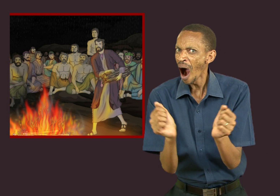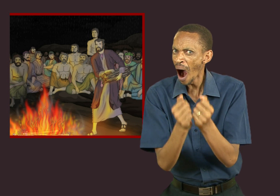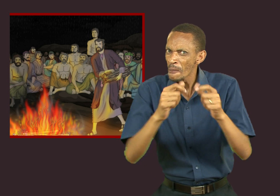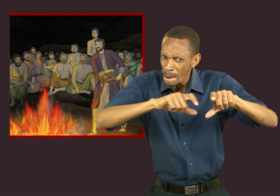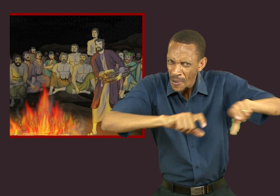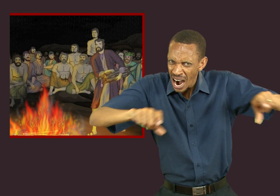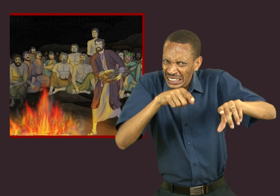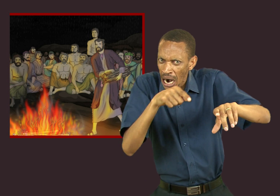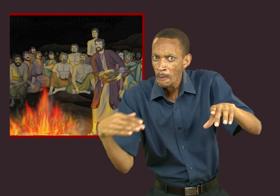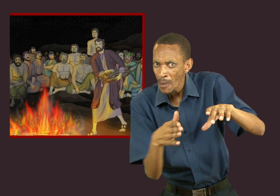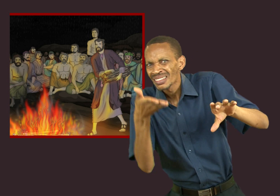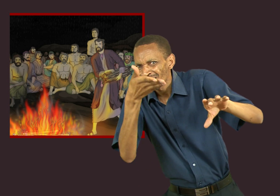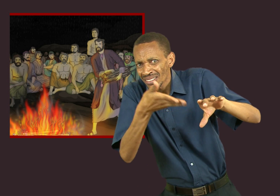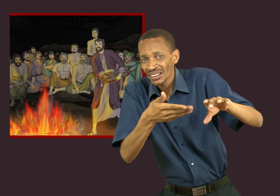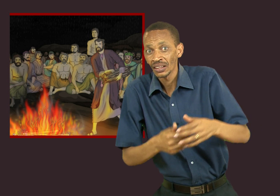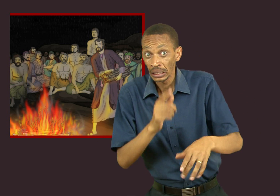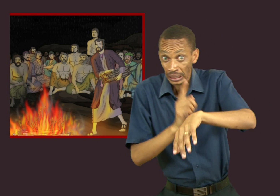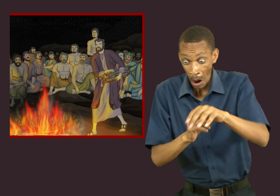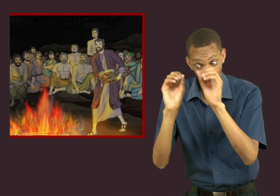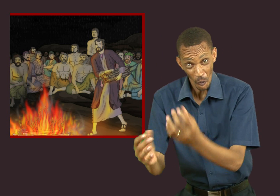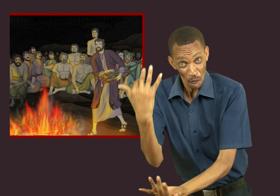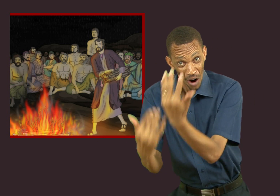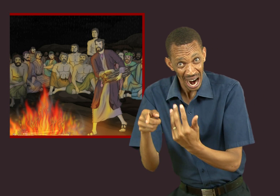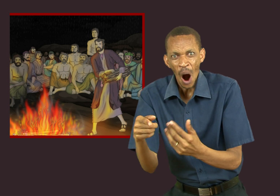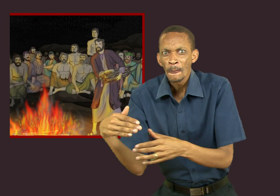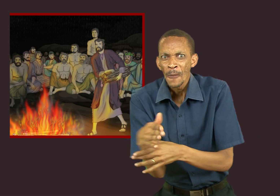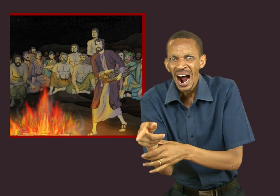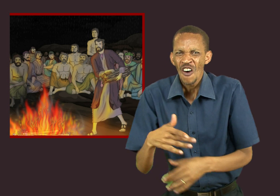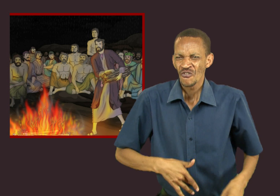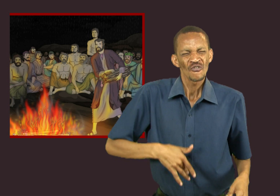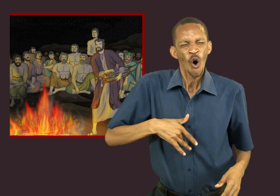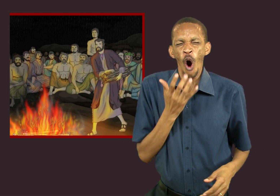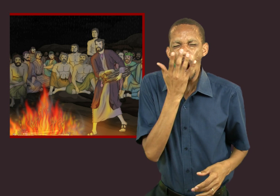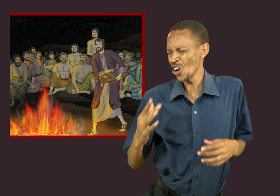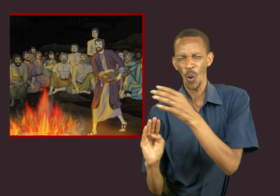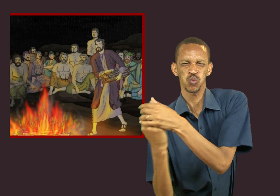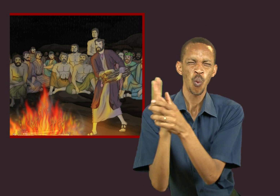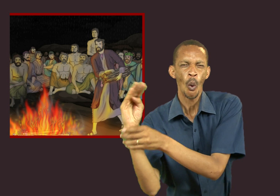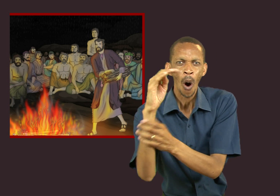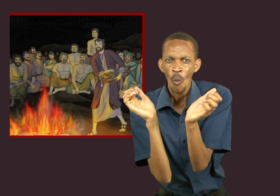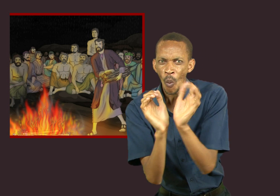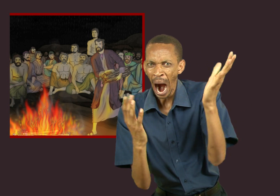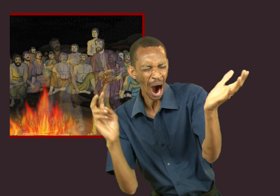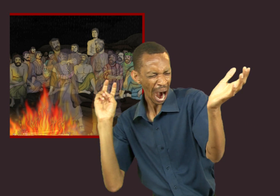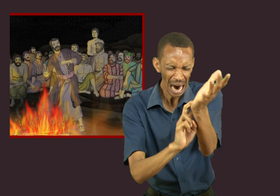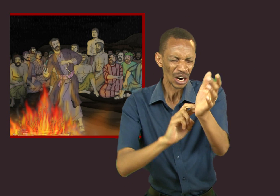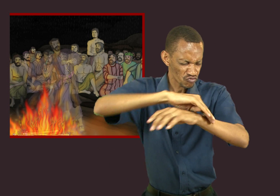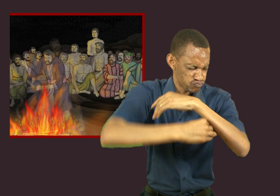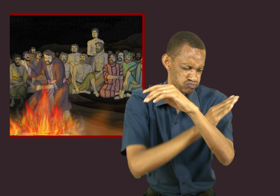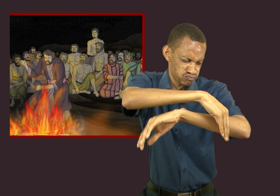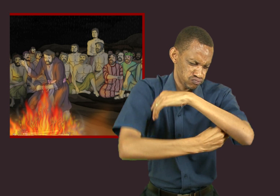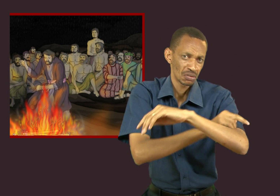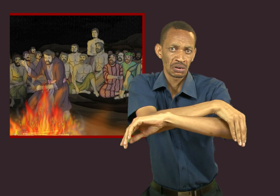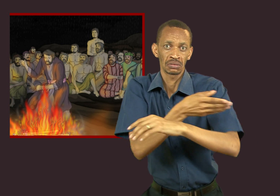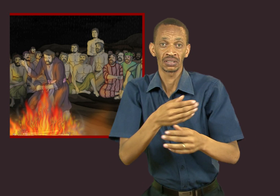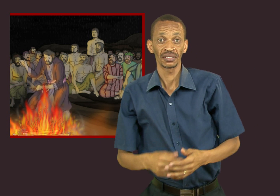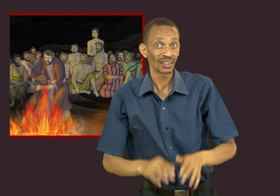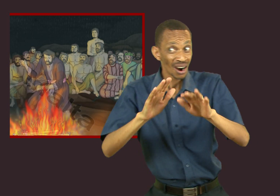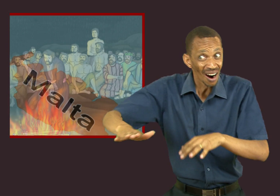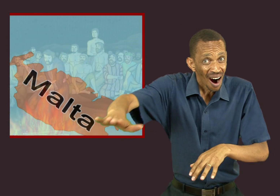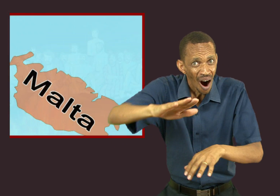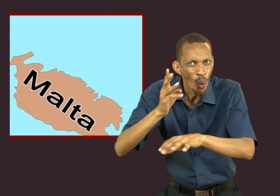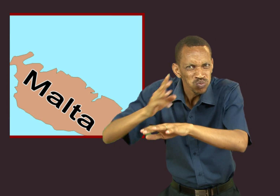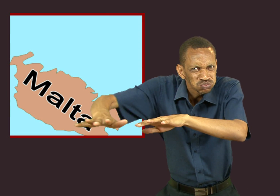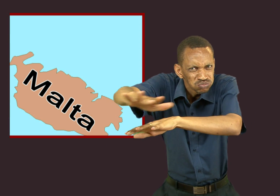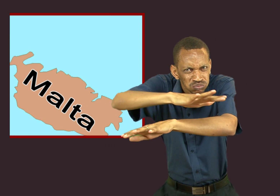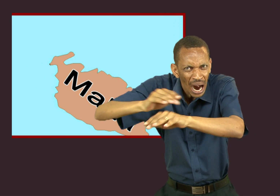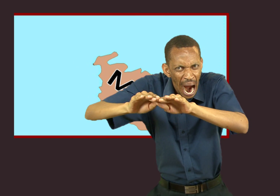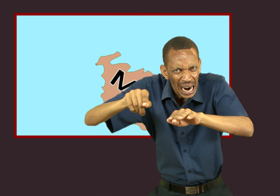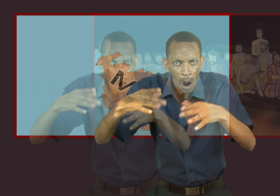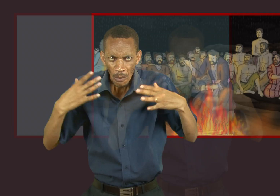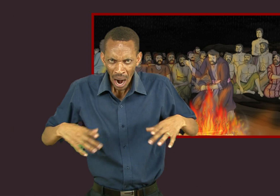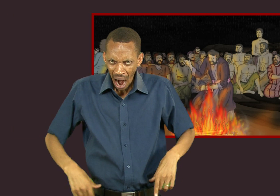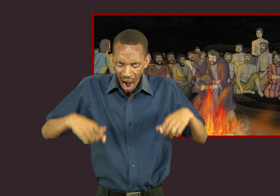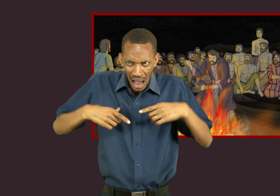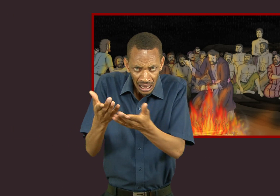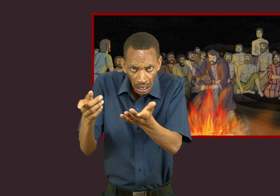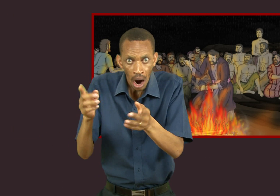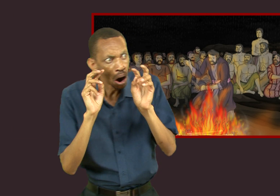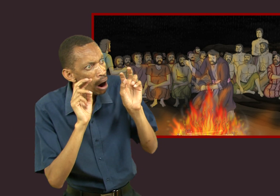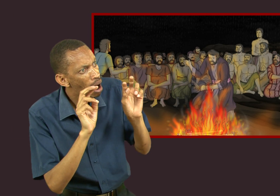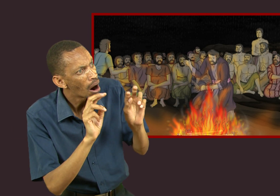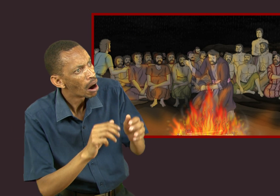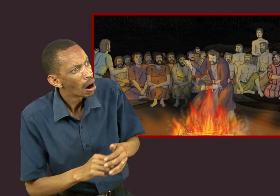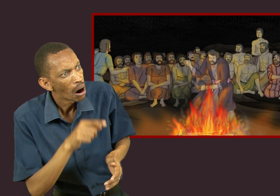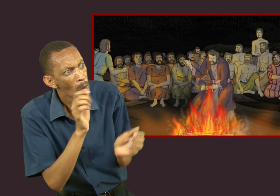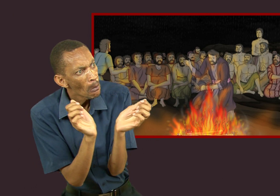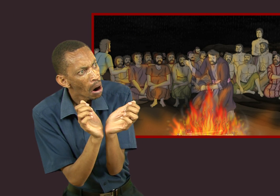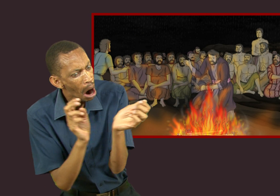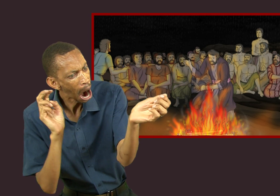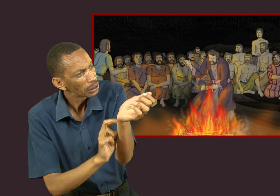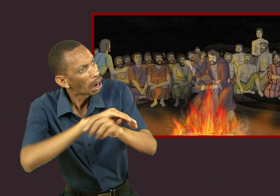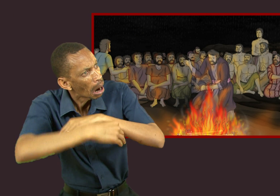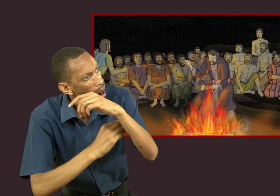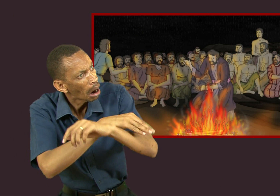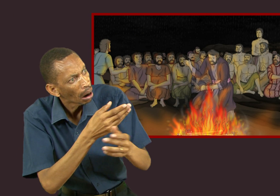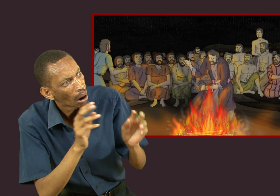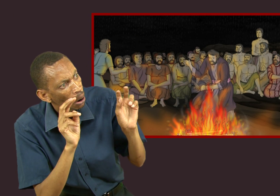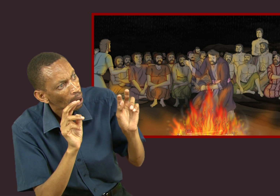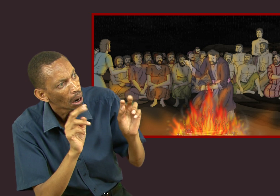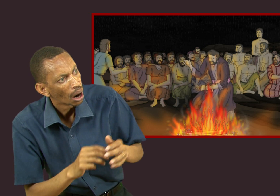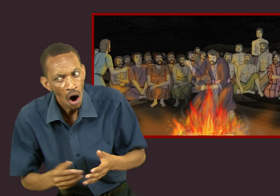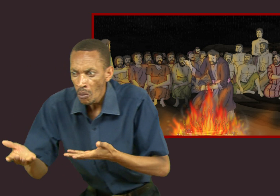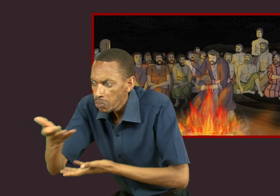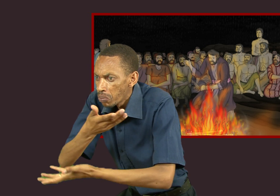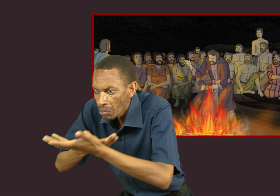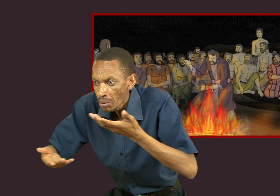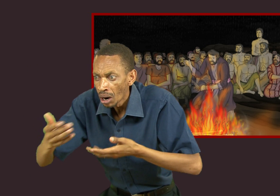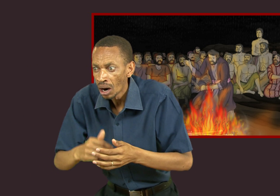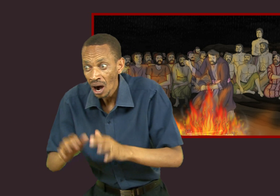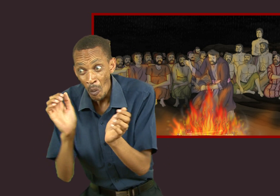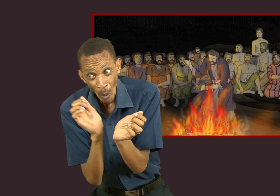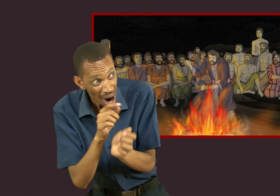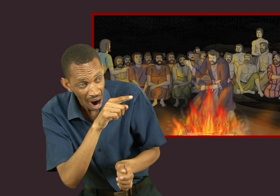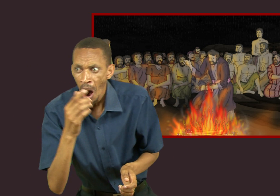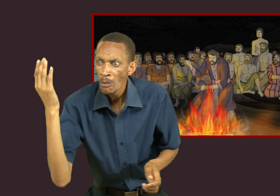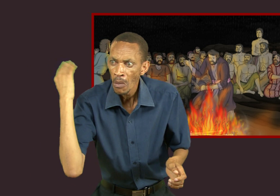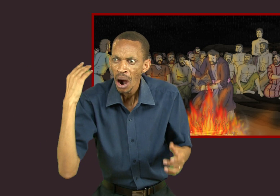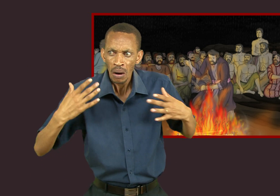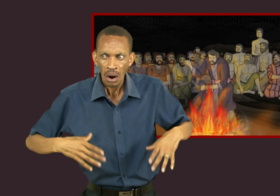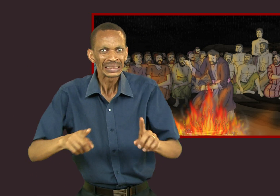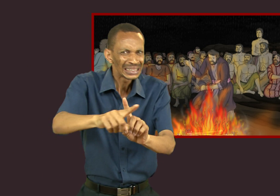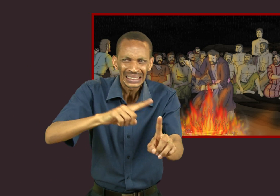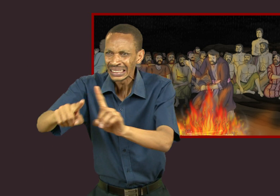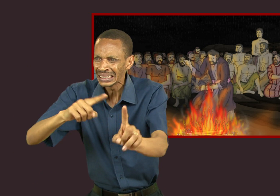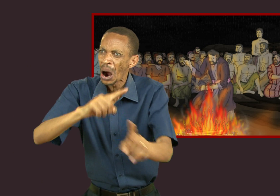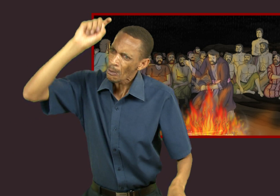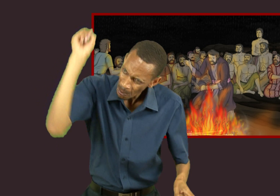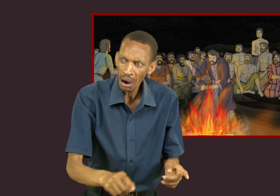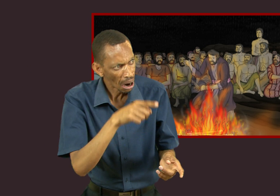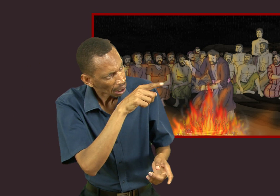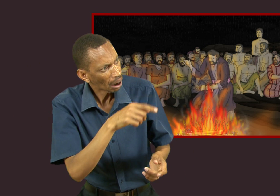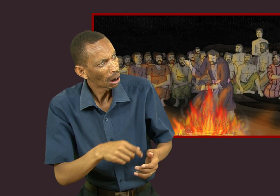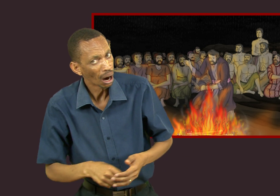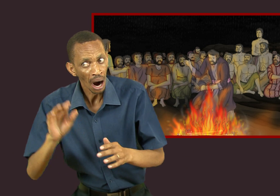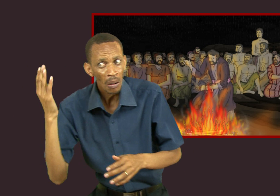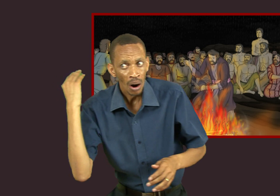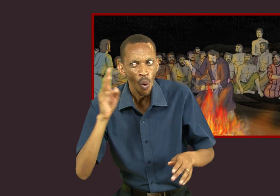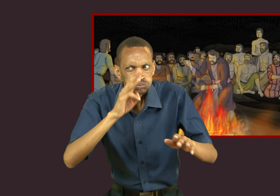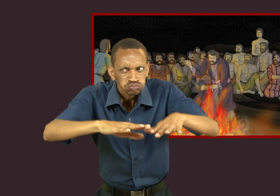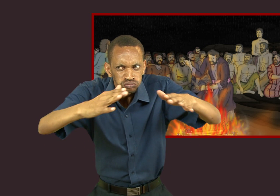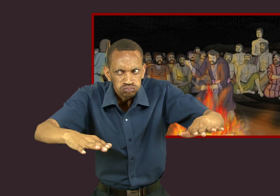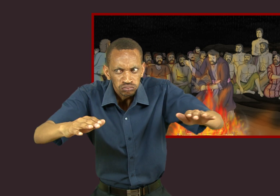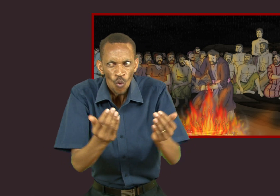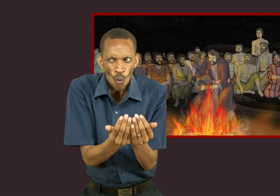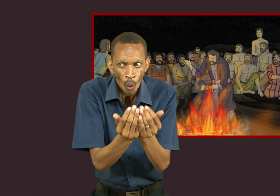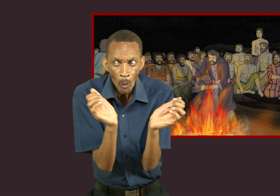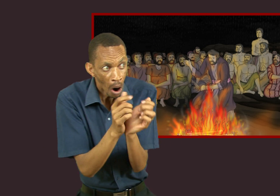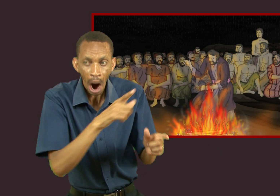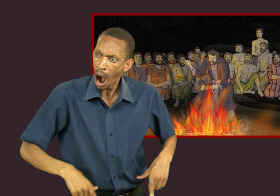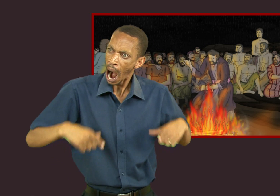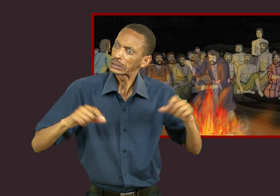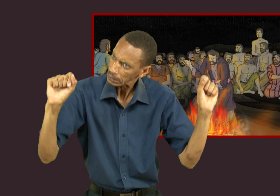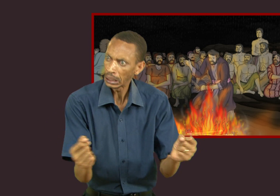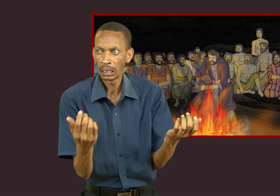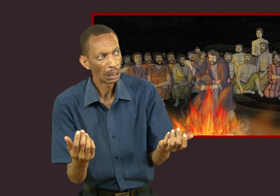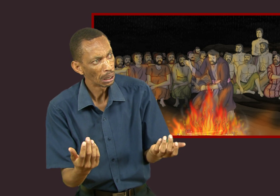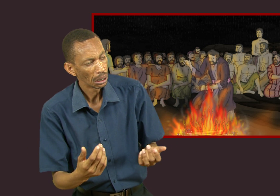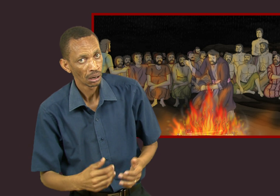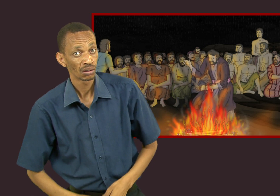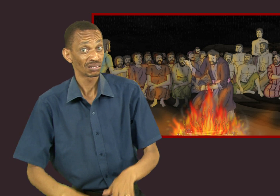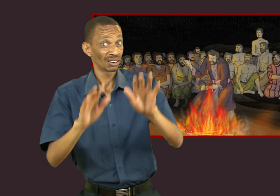Paul gathered a bundle of sticks, and as he laid them on the fire, a viper, driven out by the heat, fastened itself to his hand.